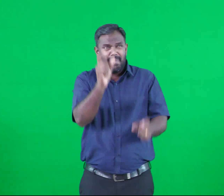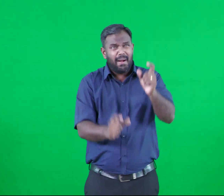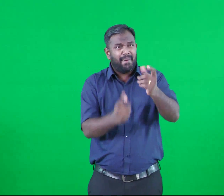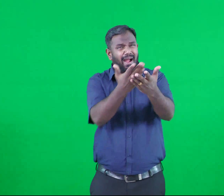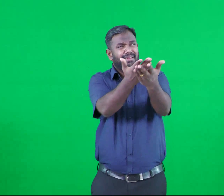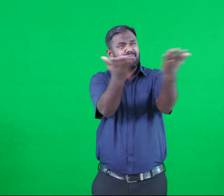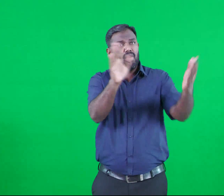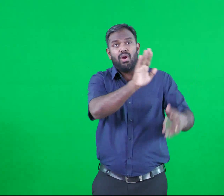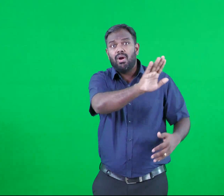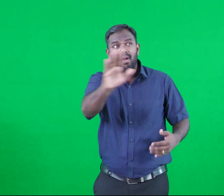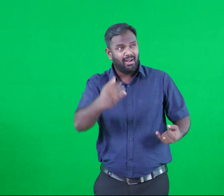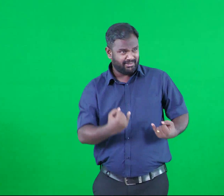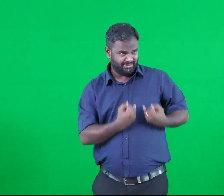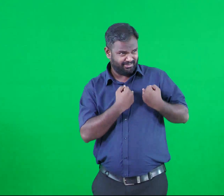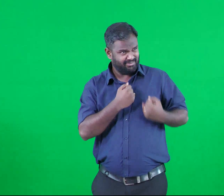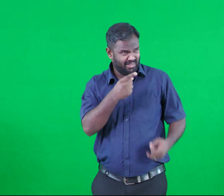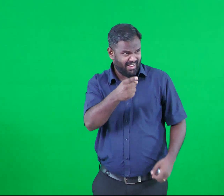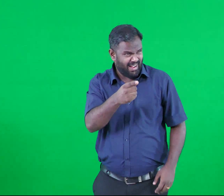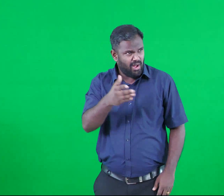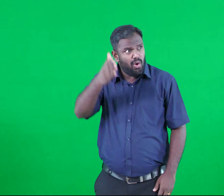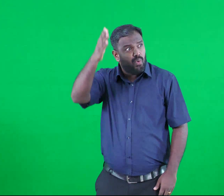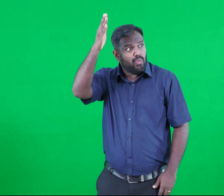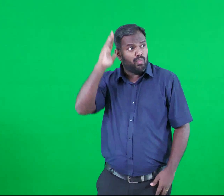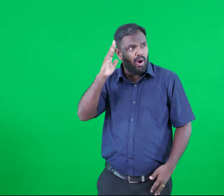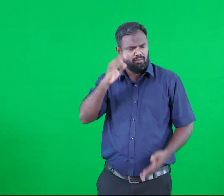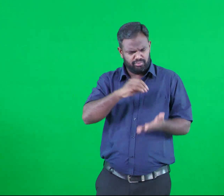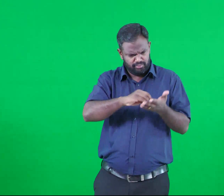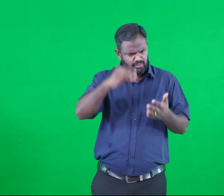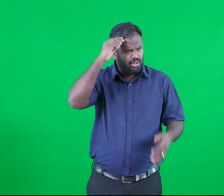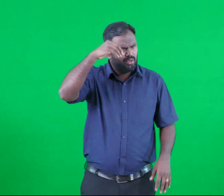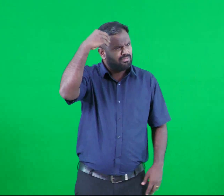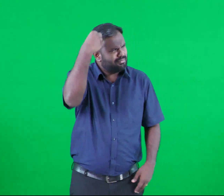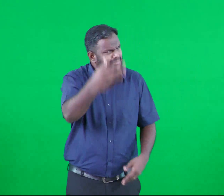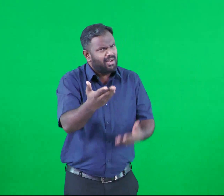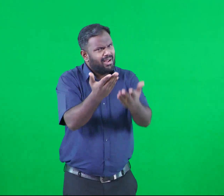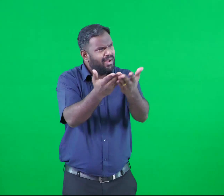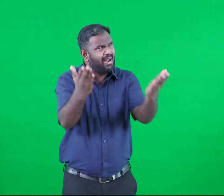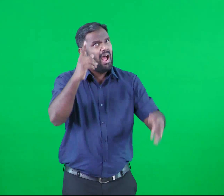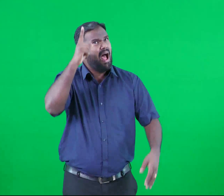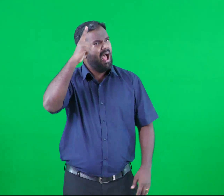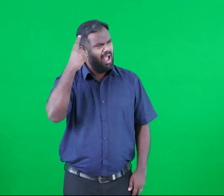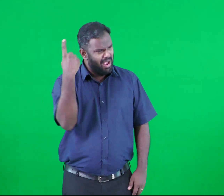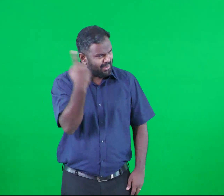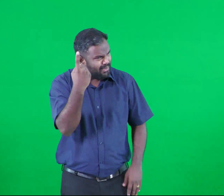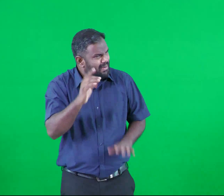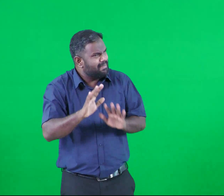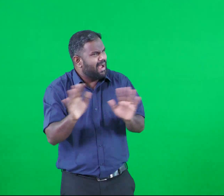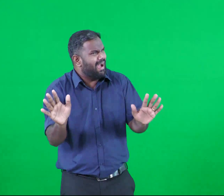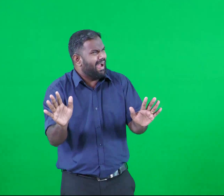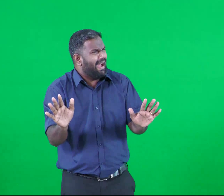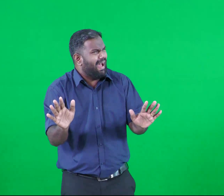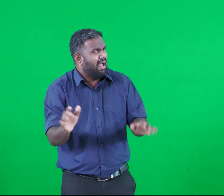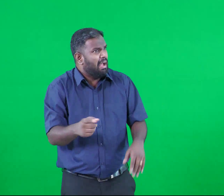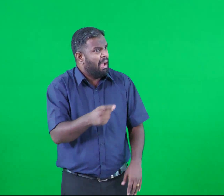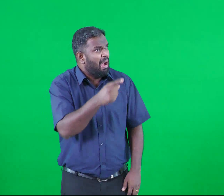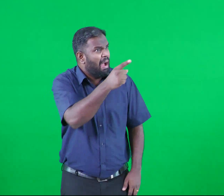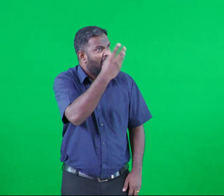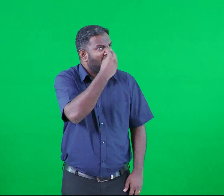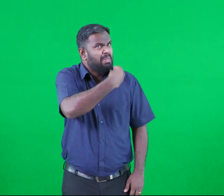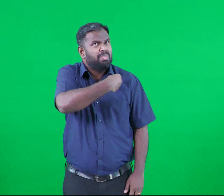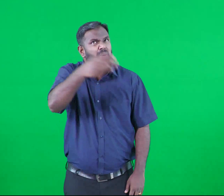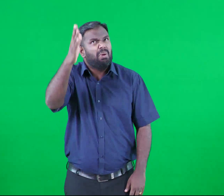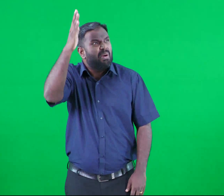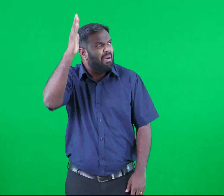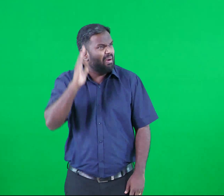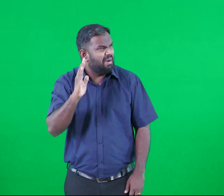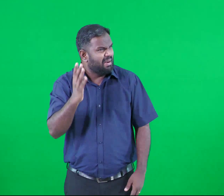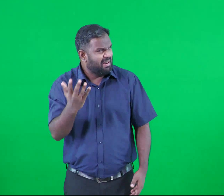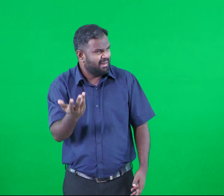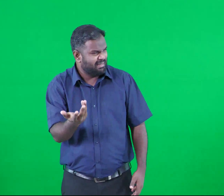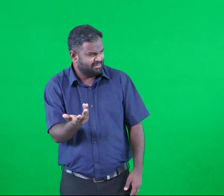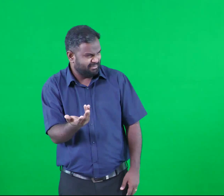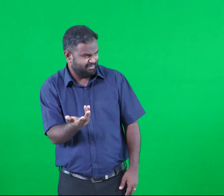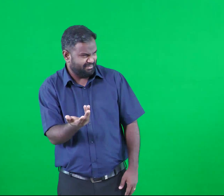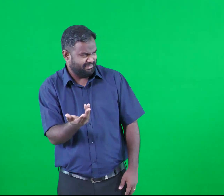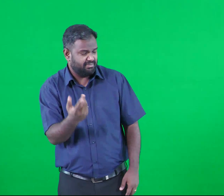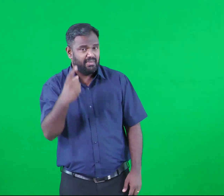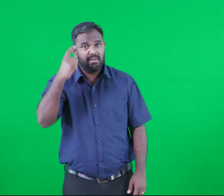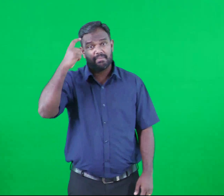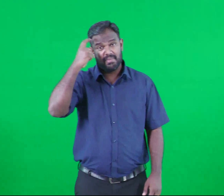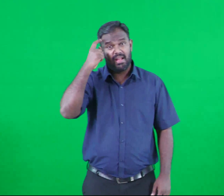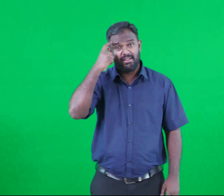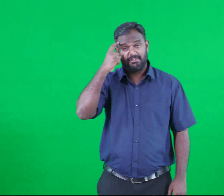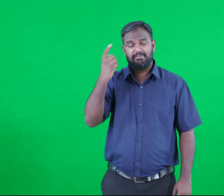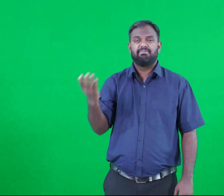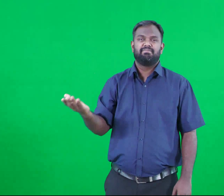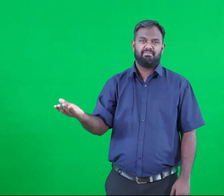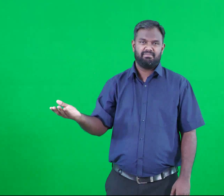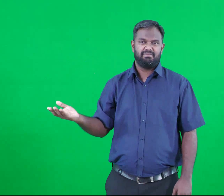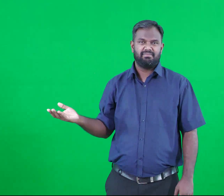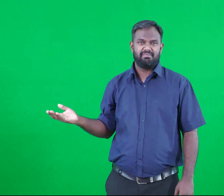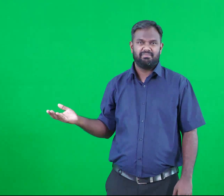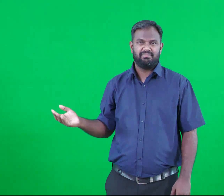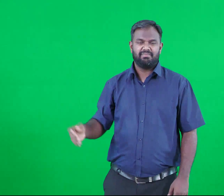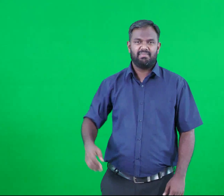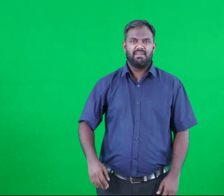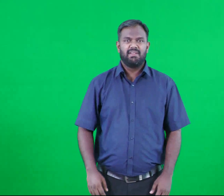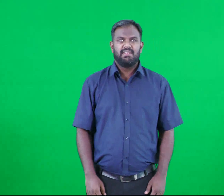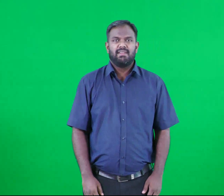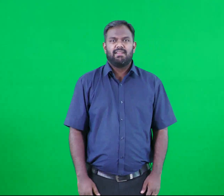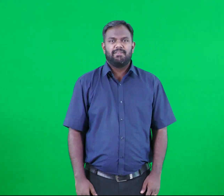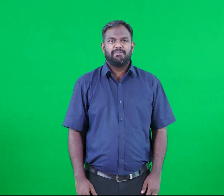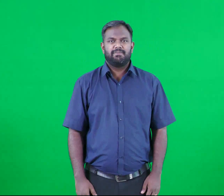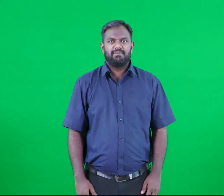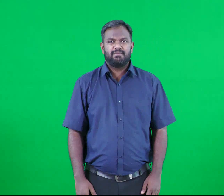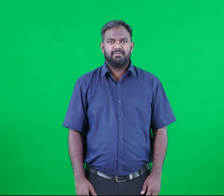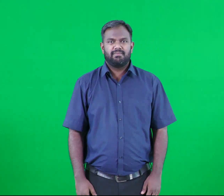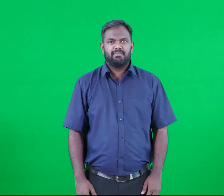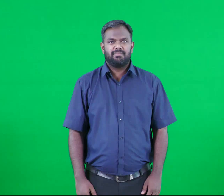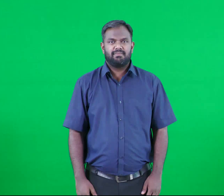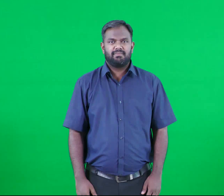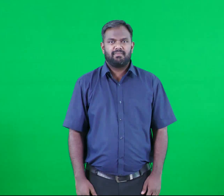He is blaspheming! Who can forgive sins but God alone?"